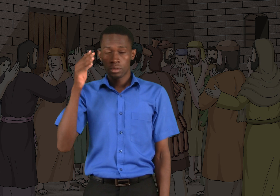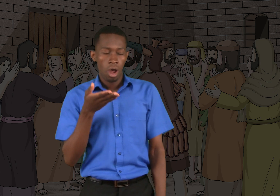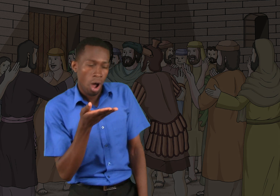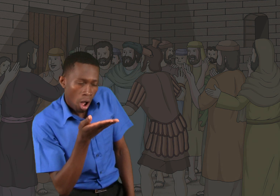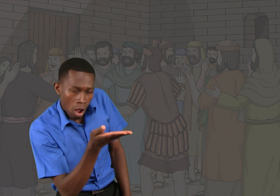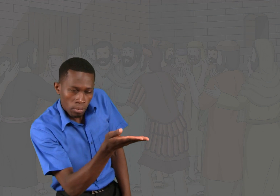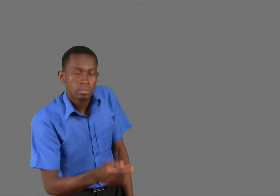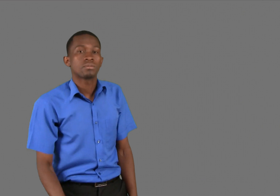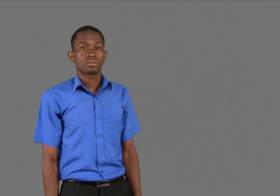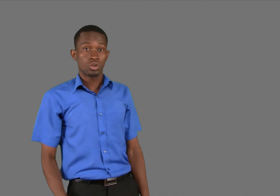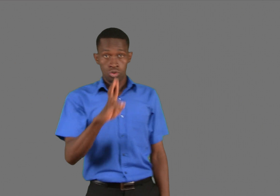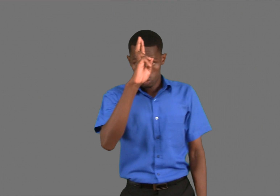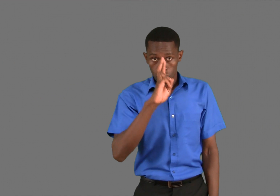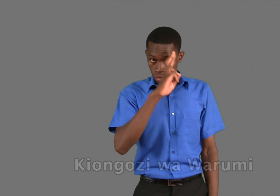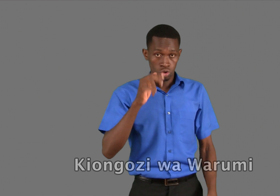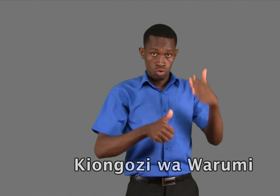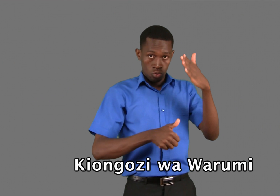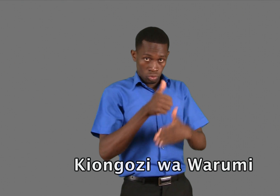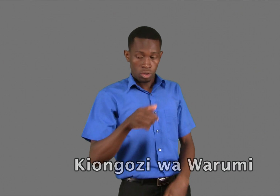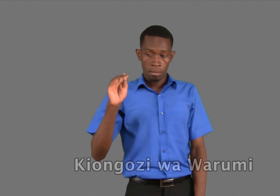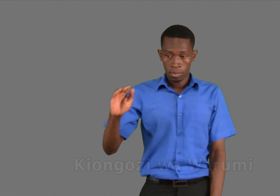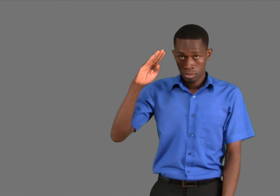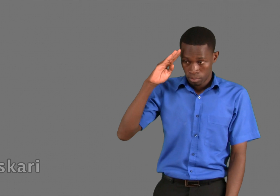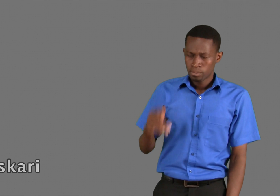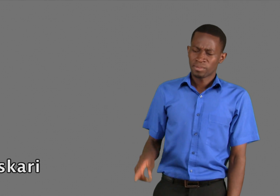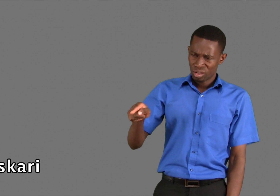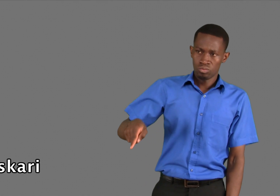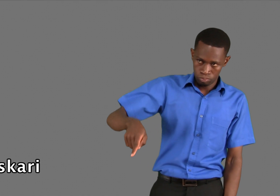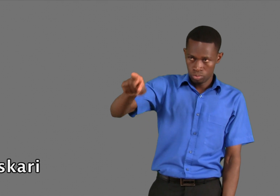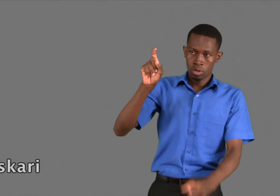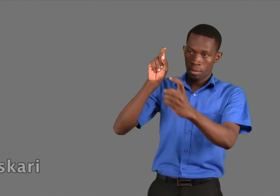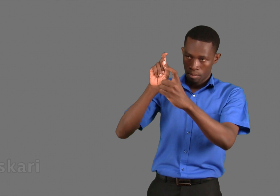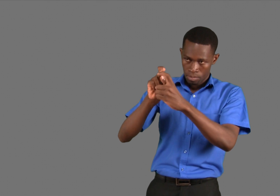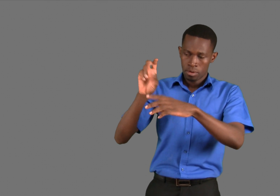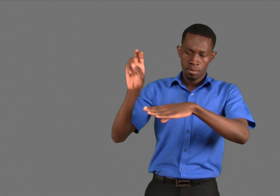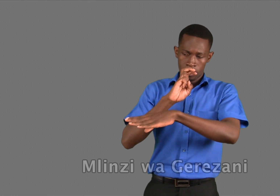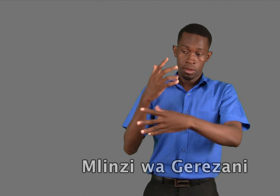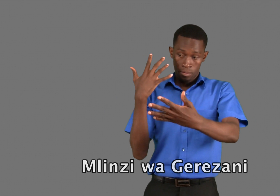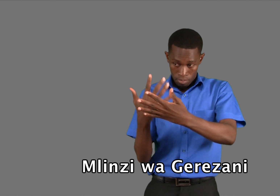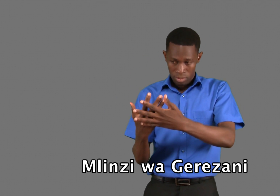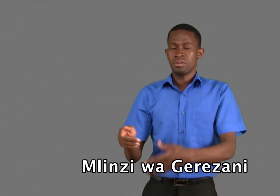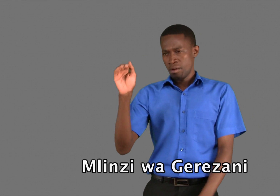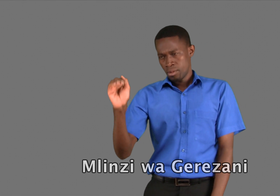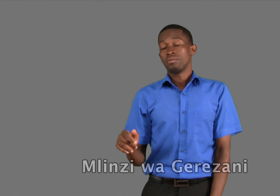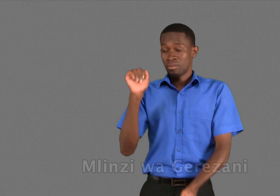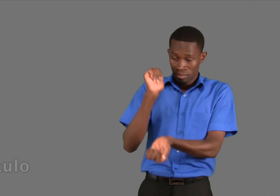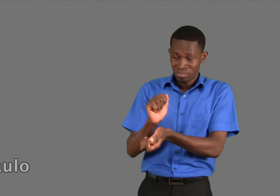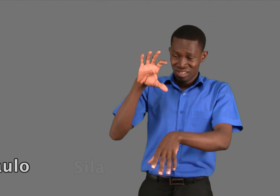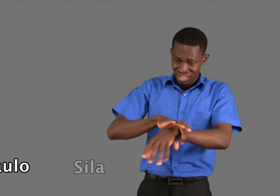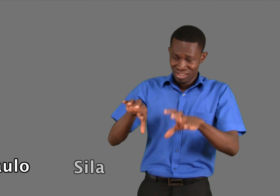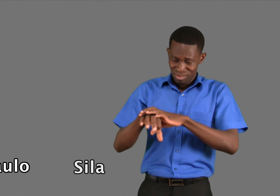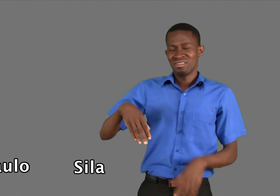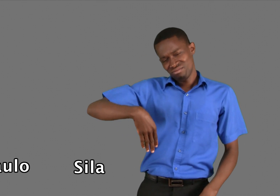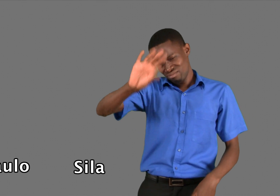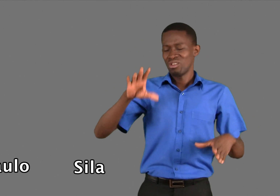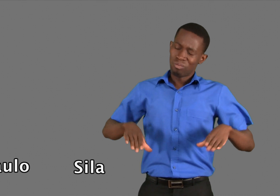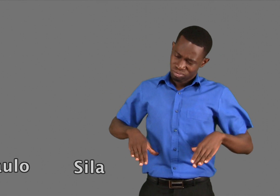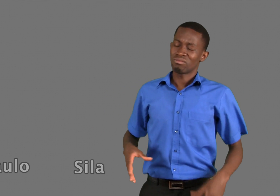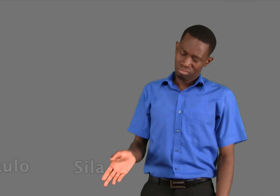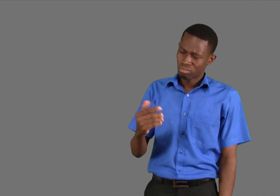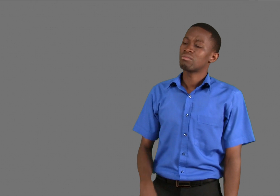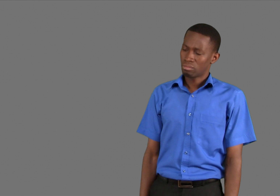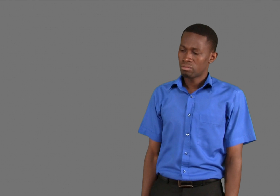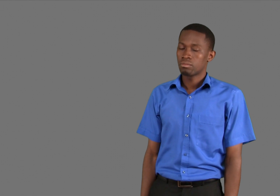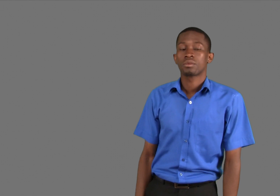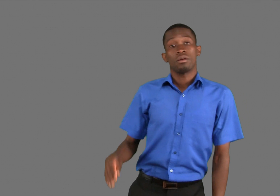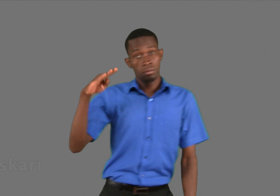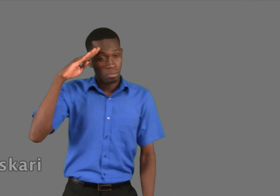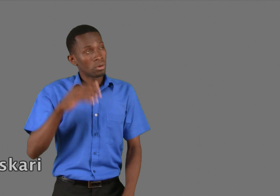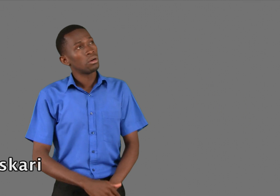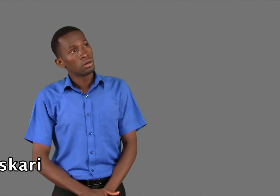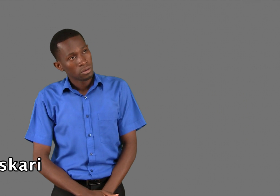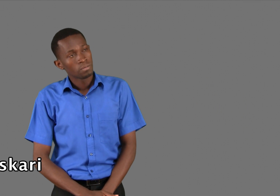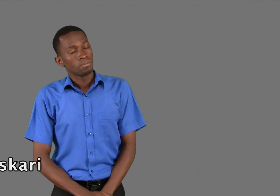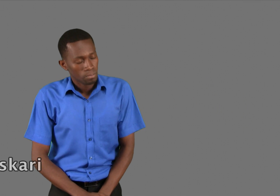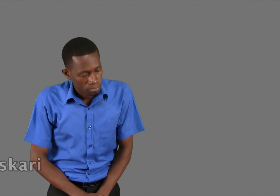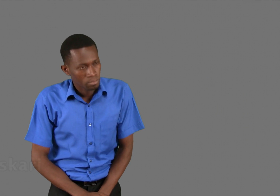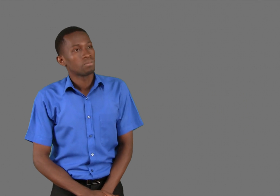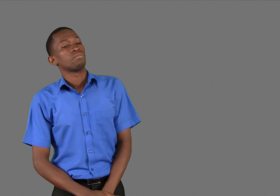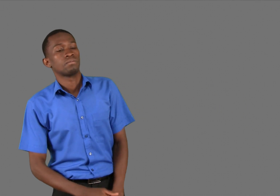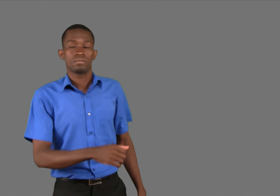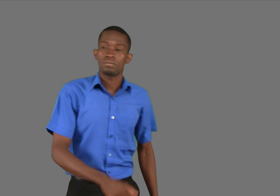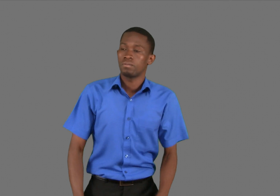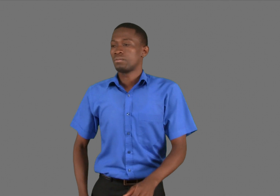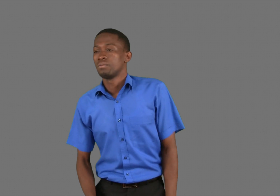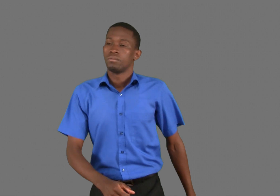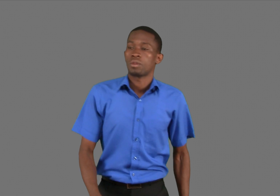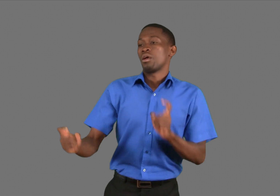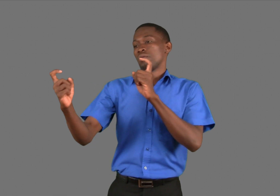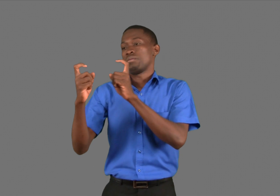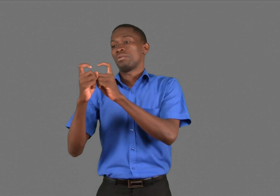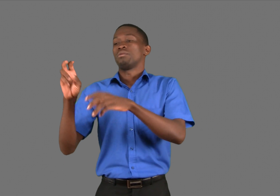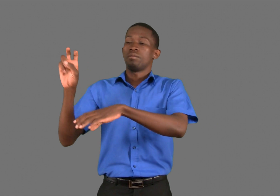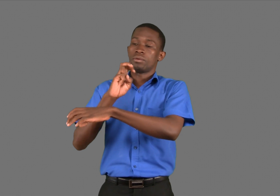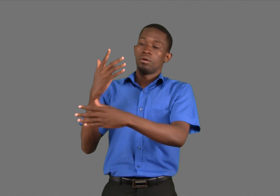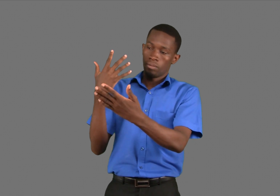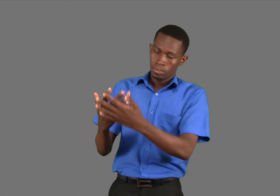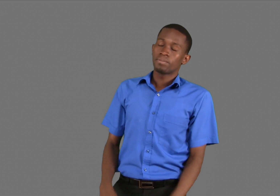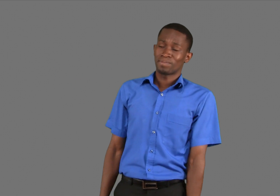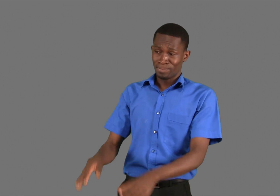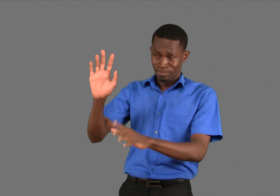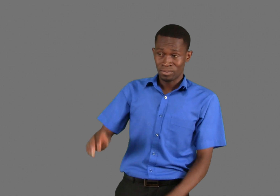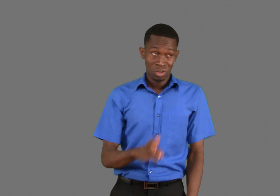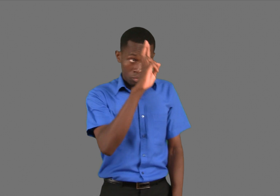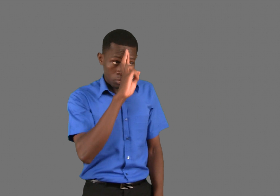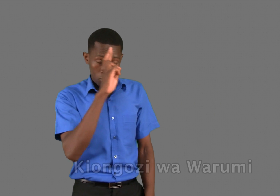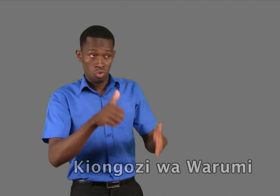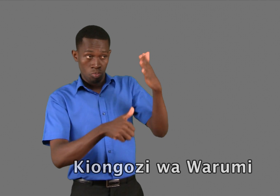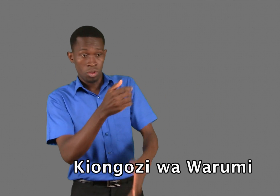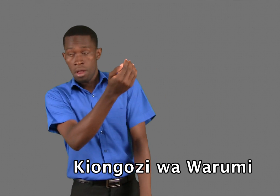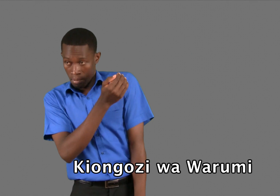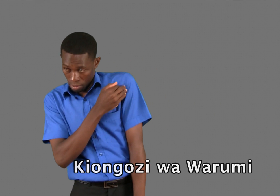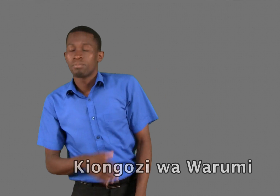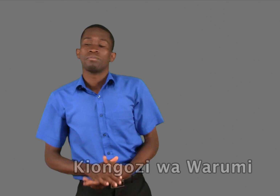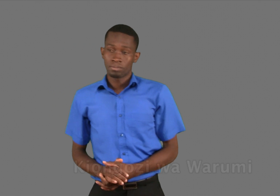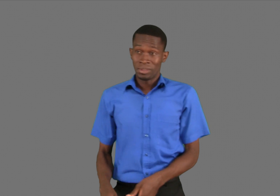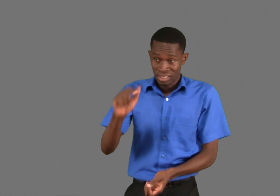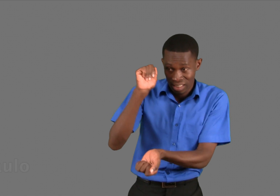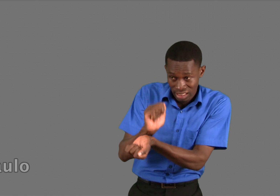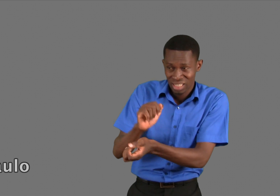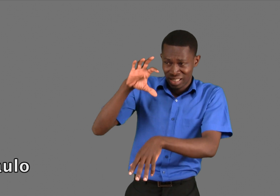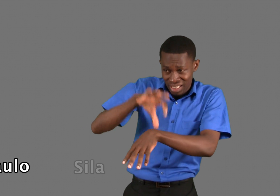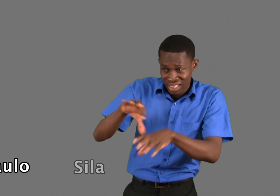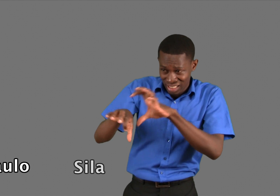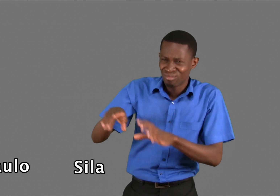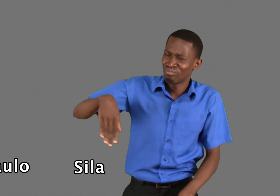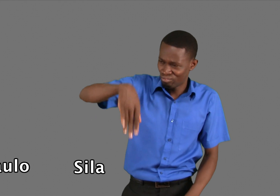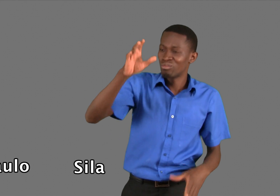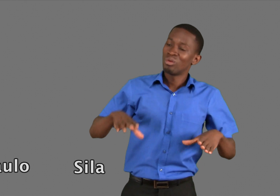When daylight came, the magistrates sent their officers with the order: “Release those men.”